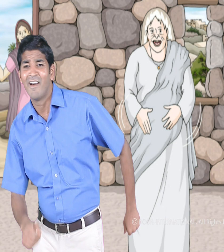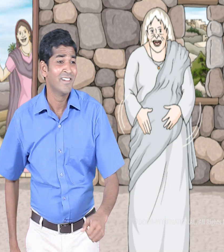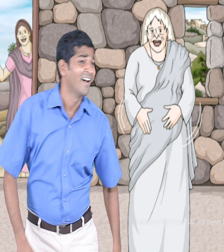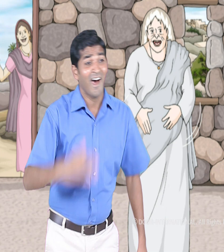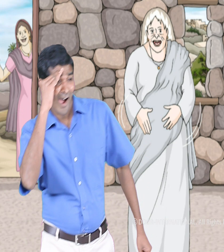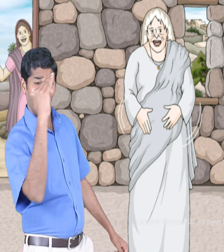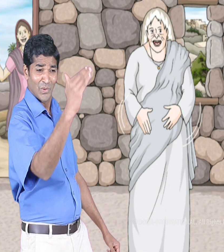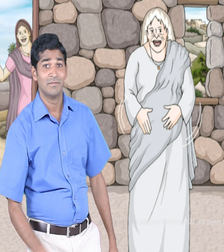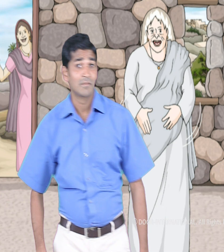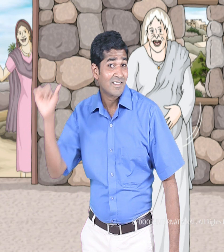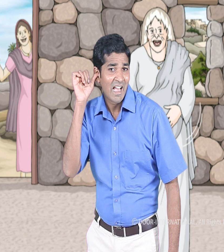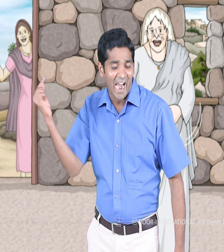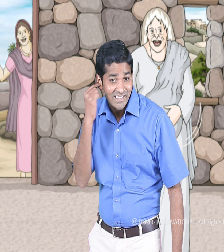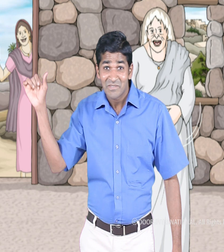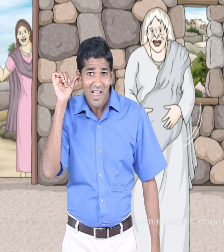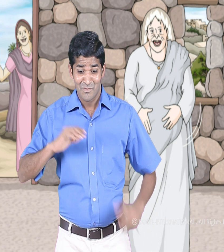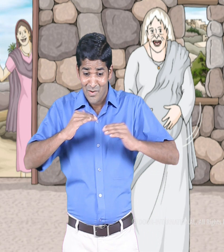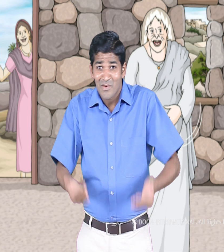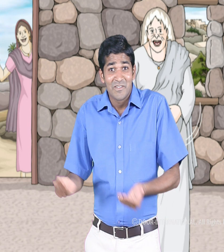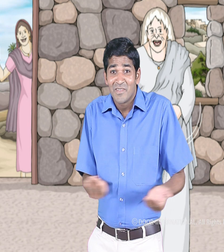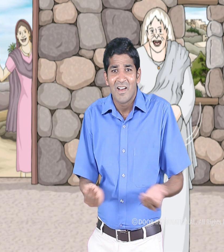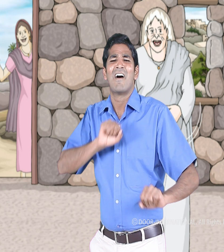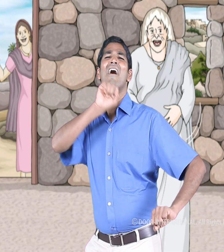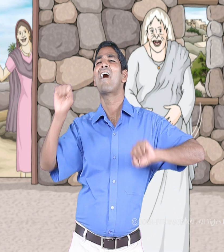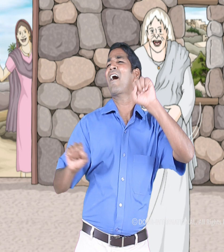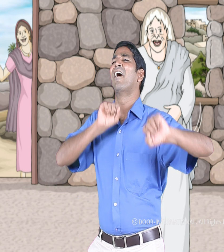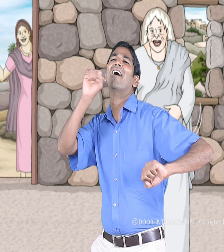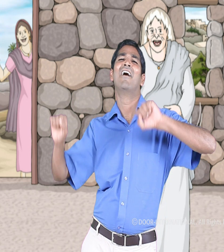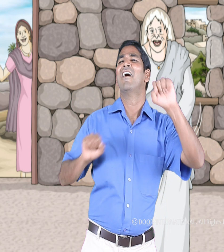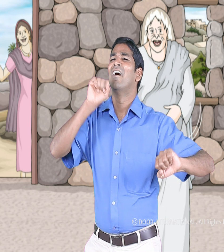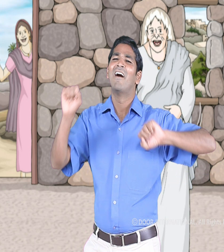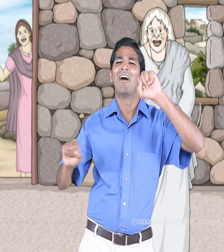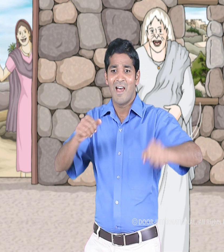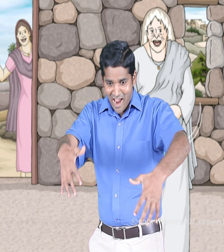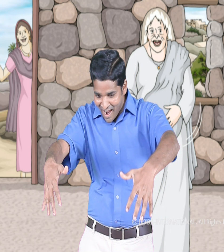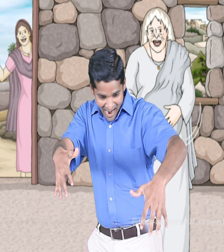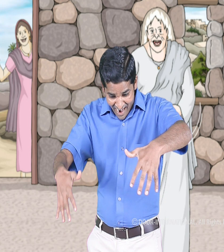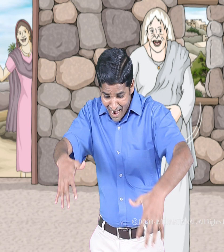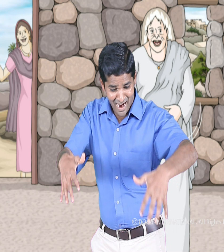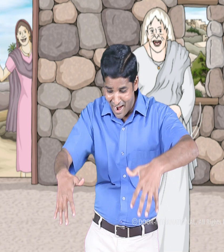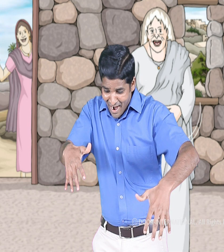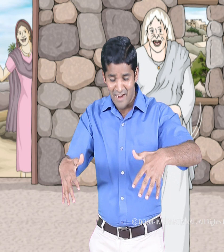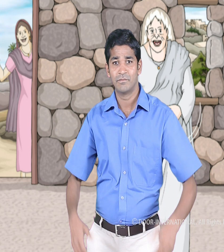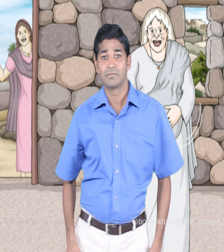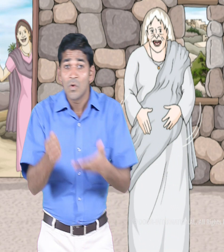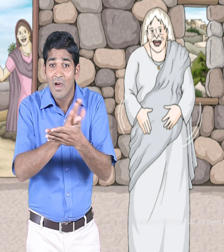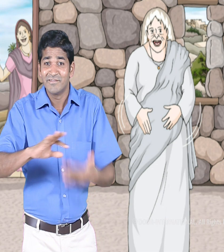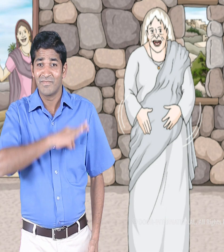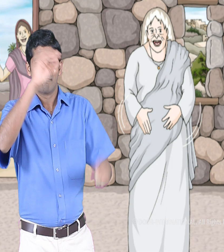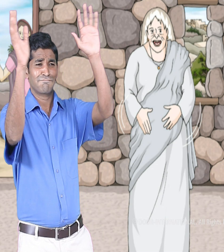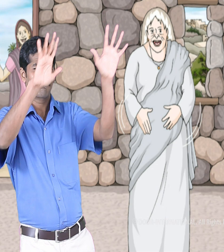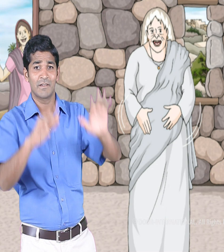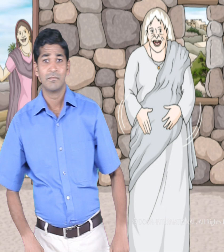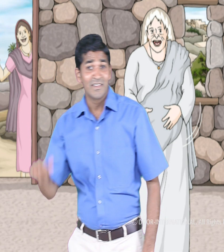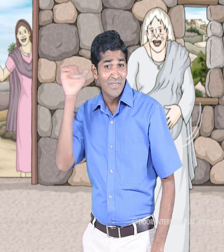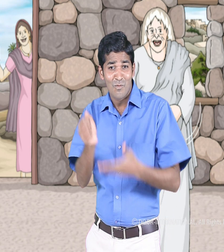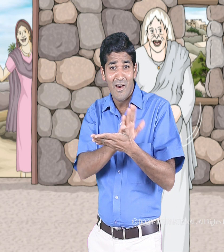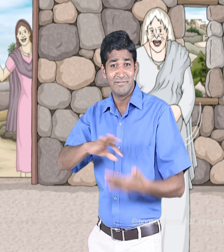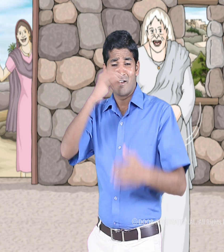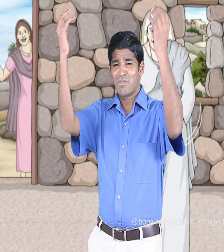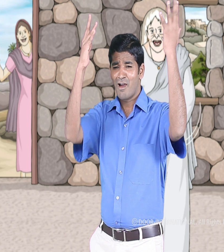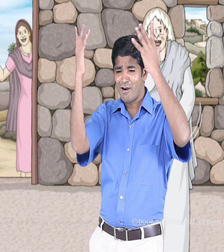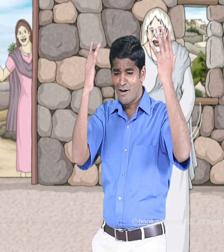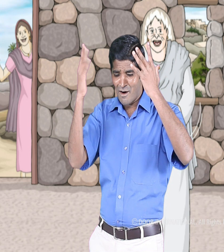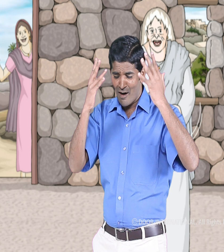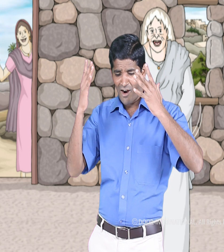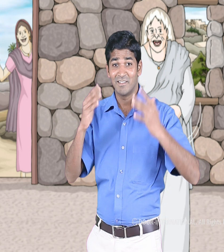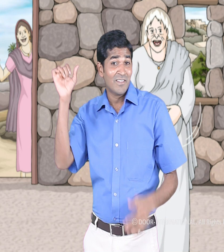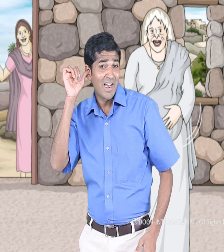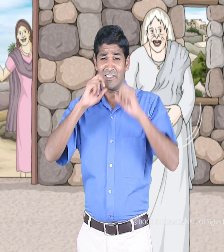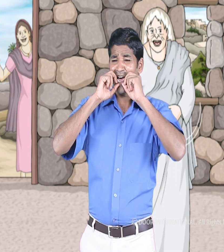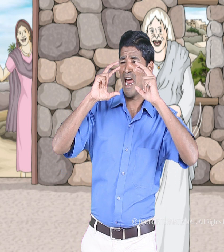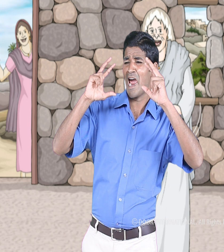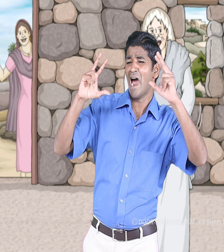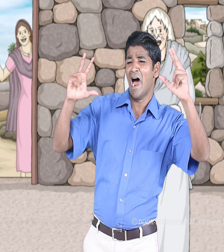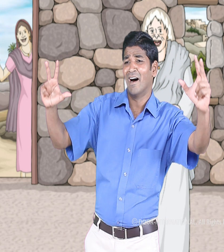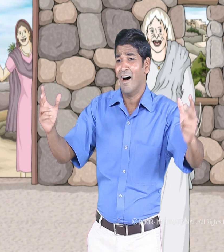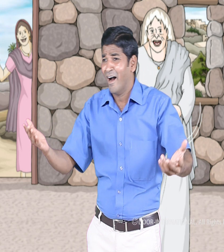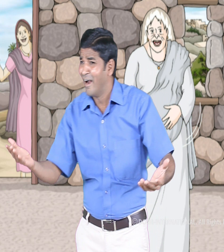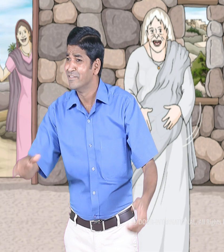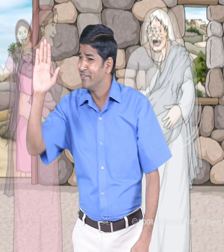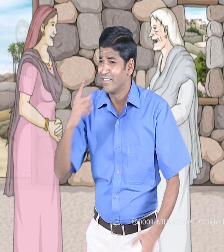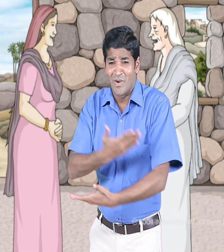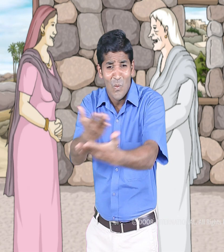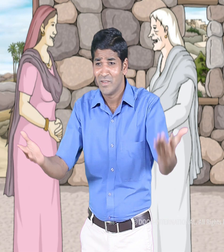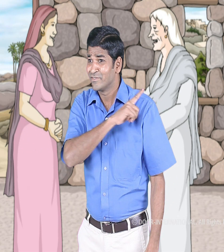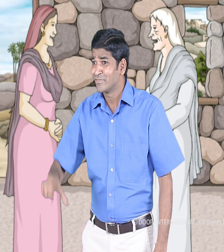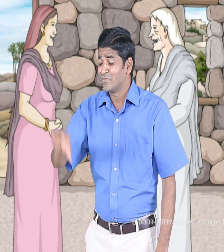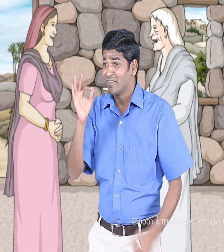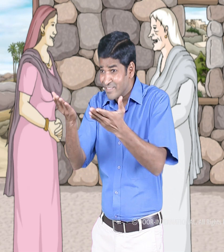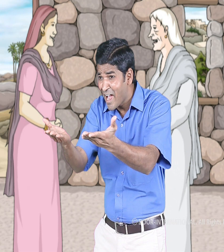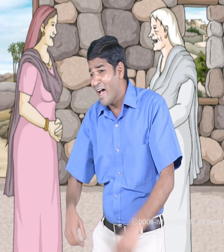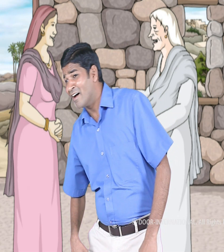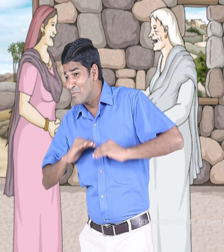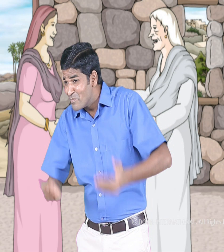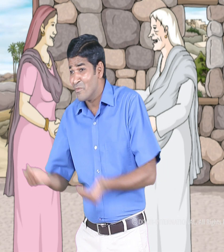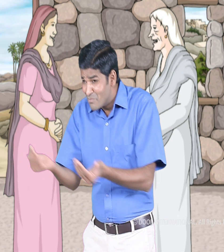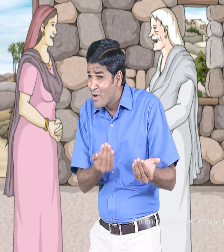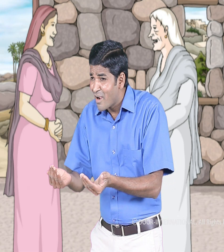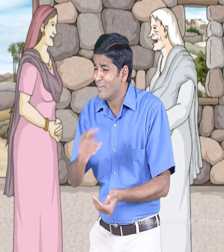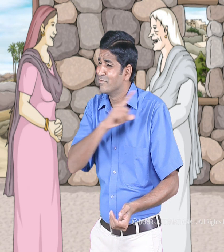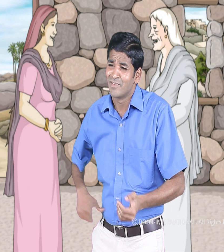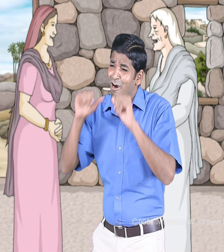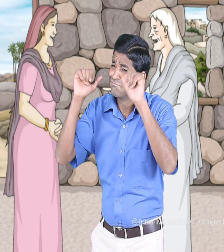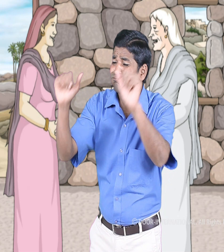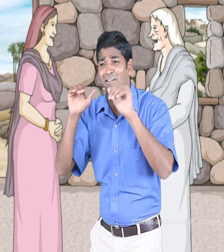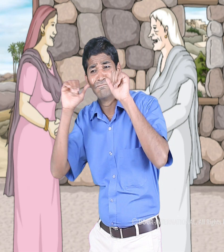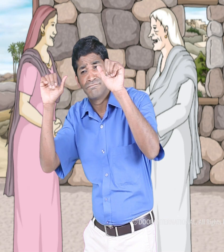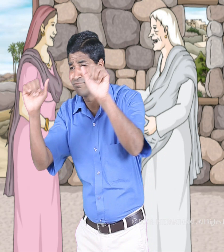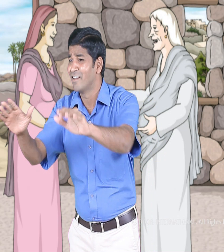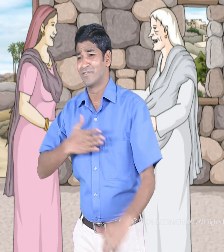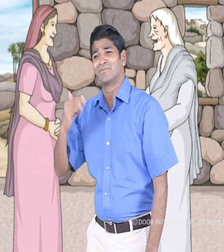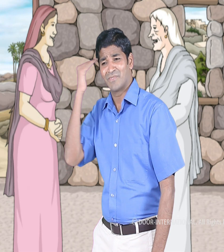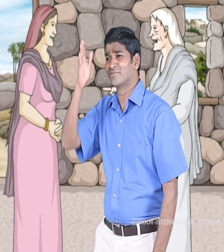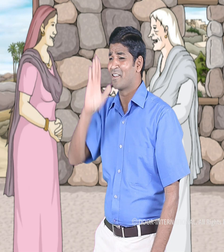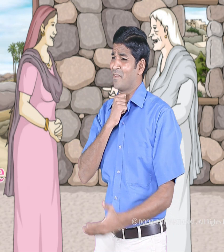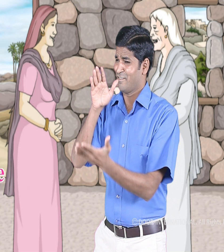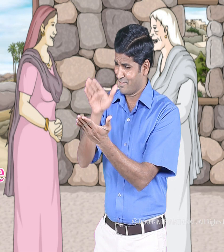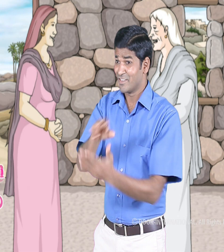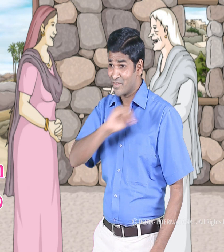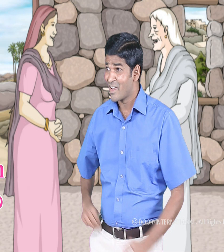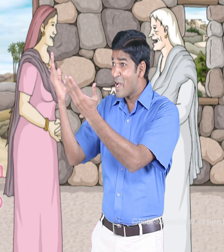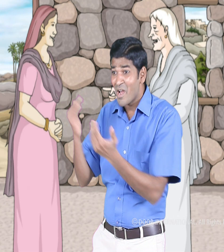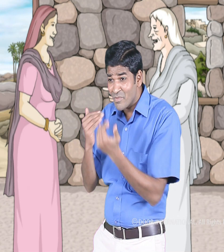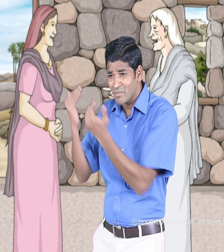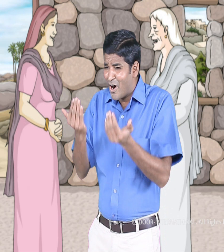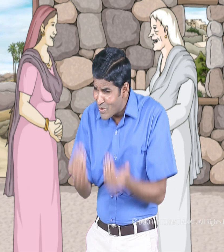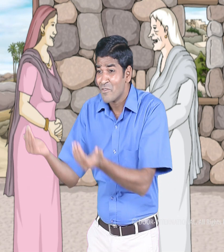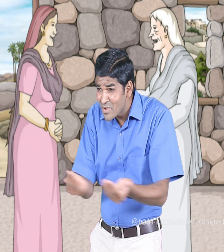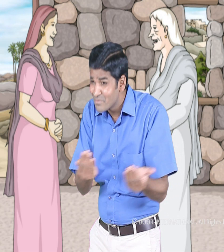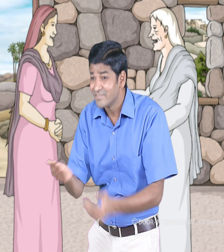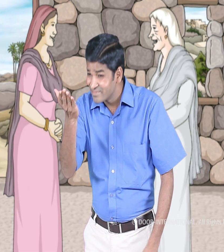Blessed is she who has believed that the Lord’s word to her will be fulfilled.” Then Mary said: “My soul magnifies the Lord, and my spirit rejoices in God my Savior! For He has looked with favor on the humble state of His servant. From now on all generations will call me blessed. For the Mighty One has done great things for me. Holy is His name. His mercy extends to those who fear Him, from generation to generation.